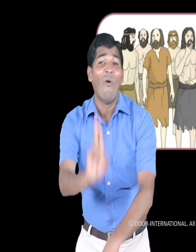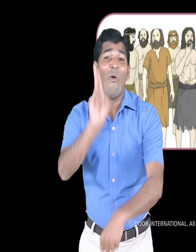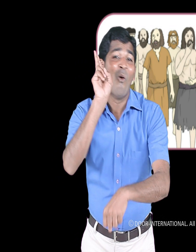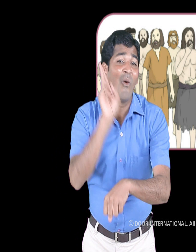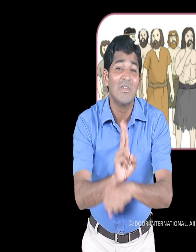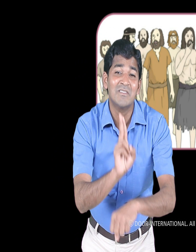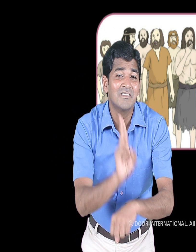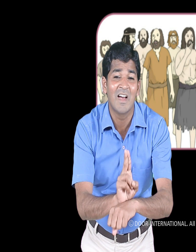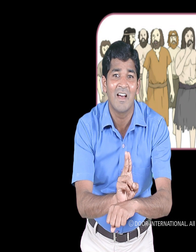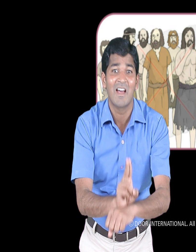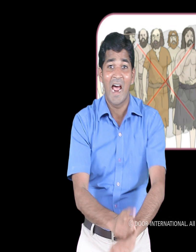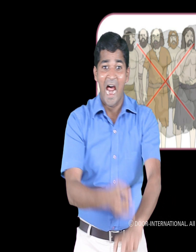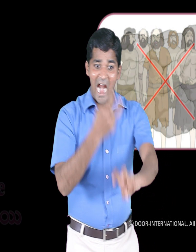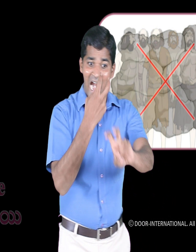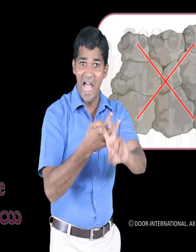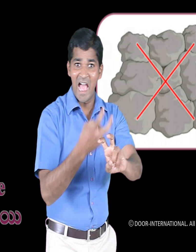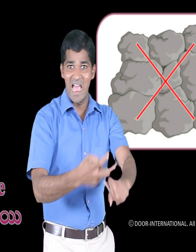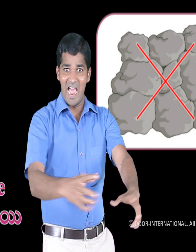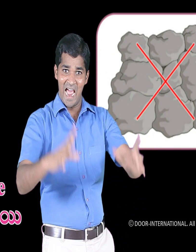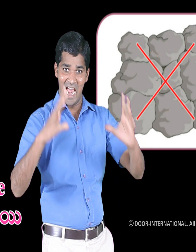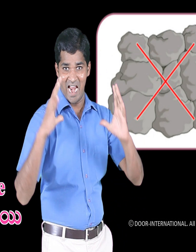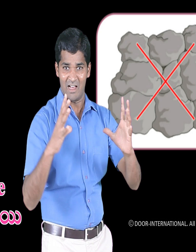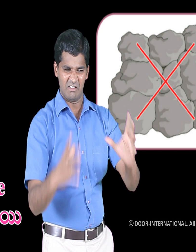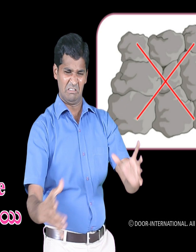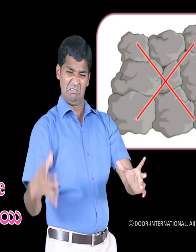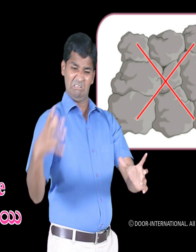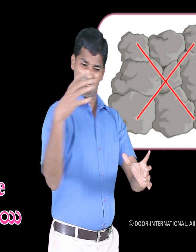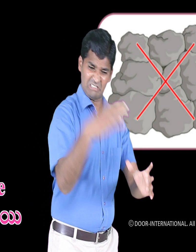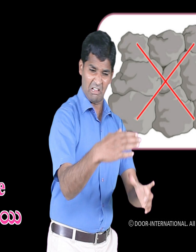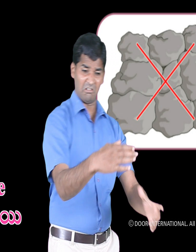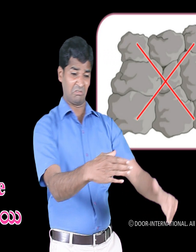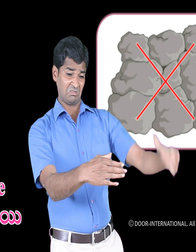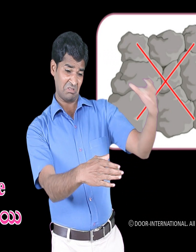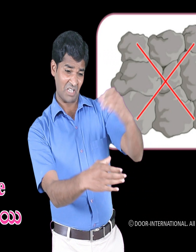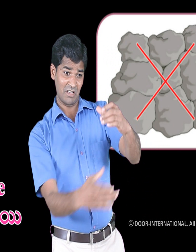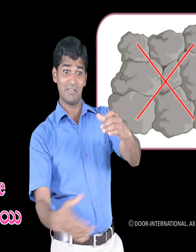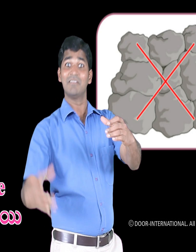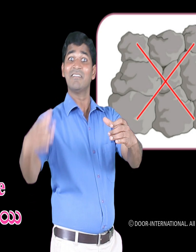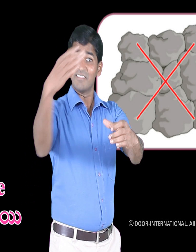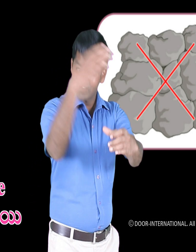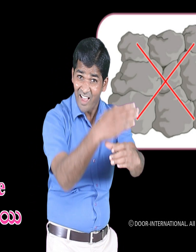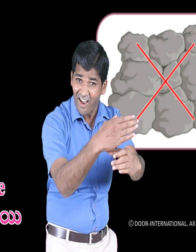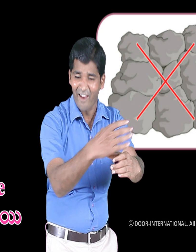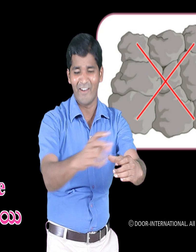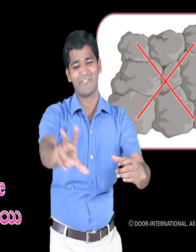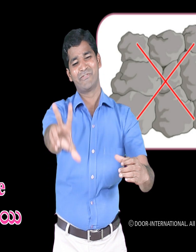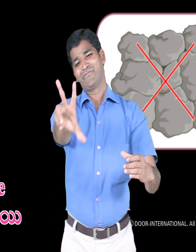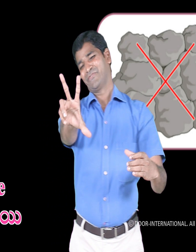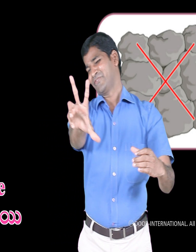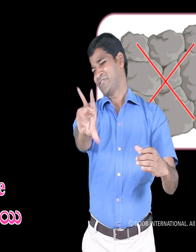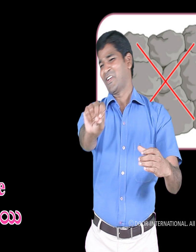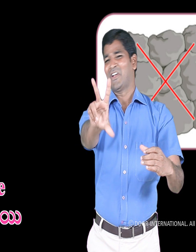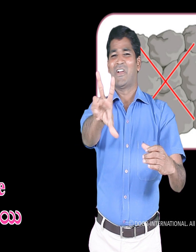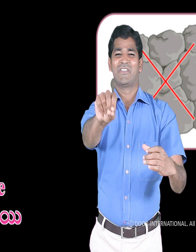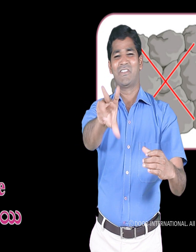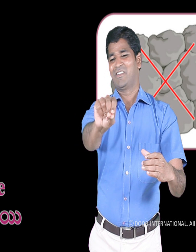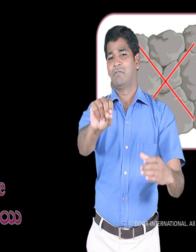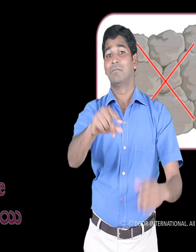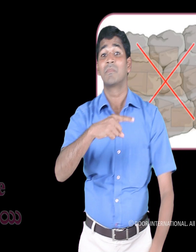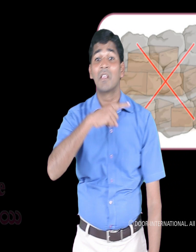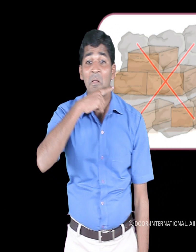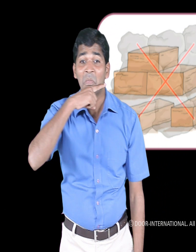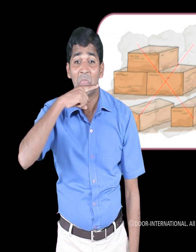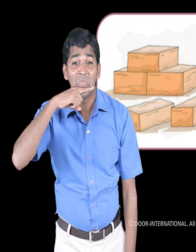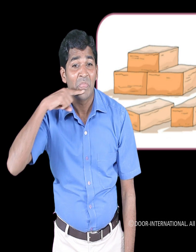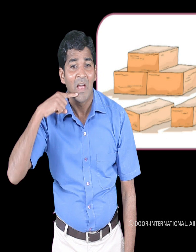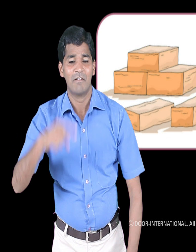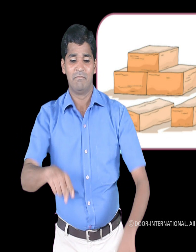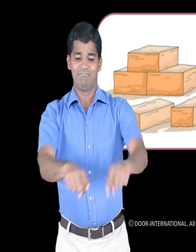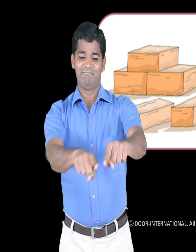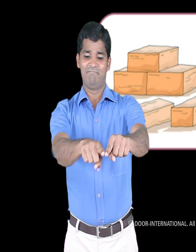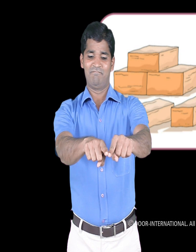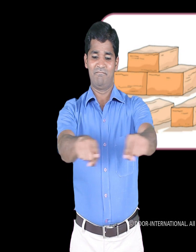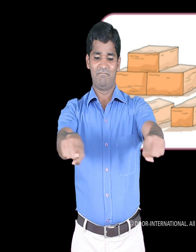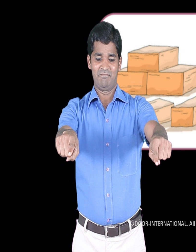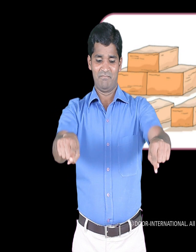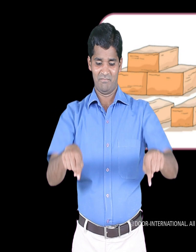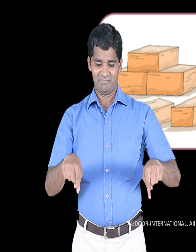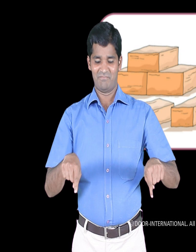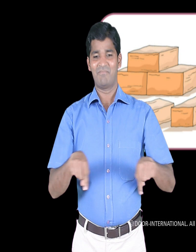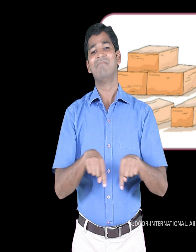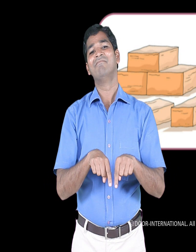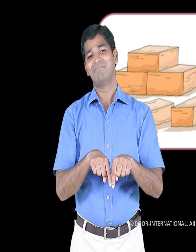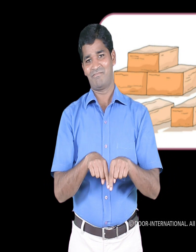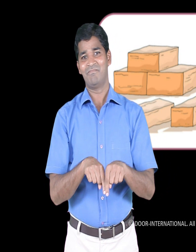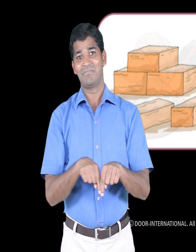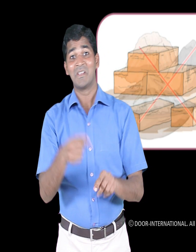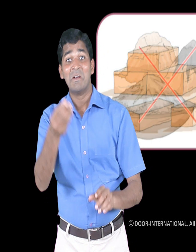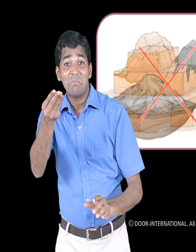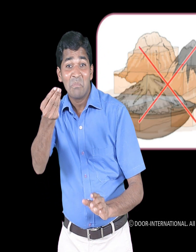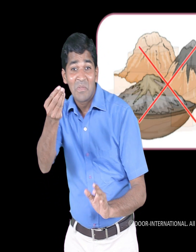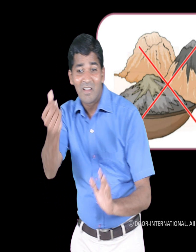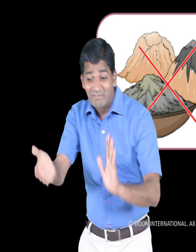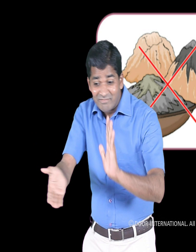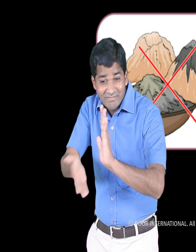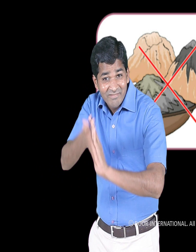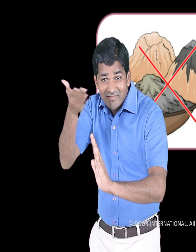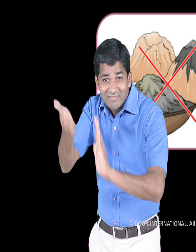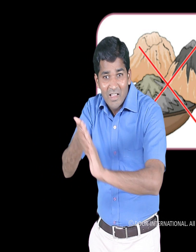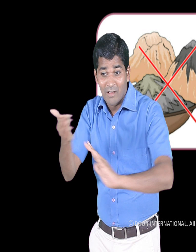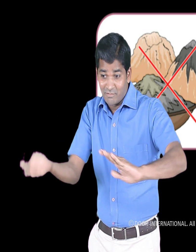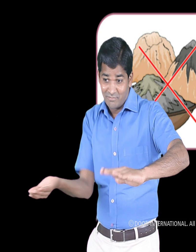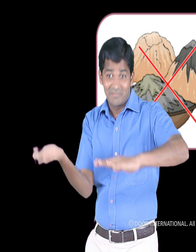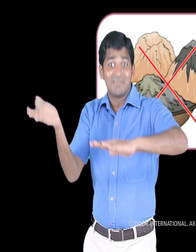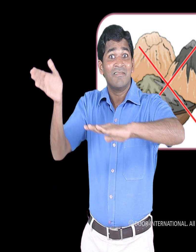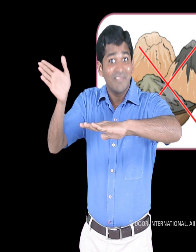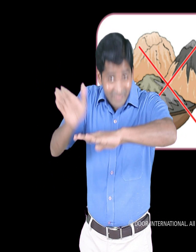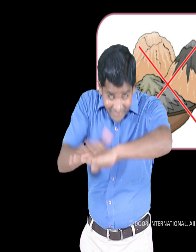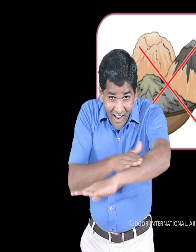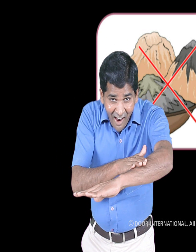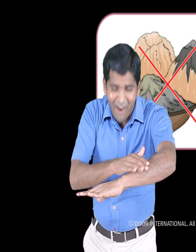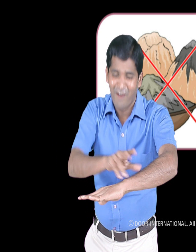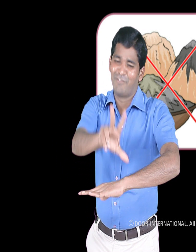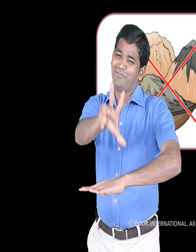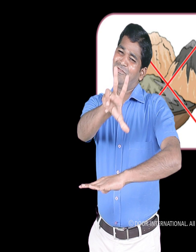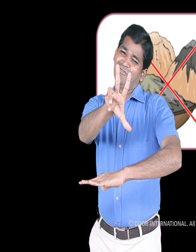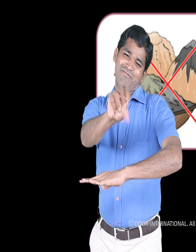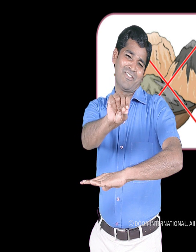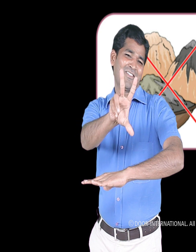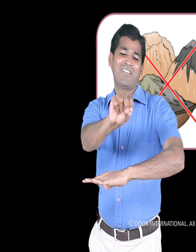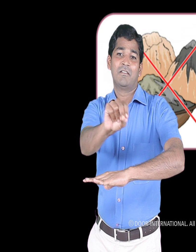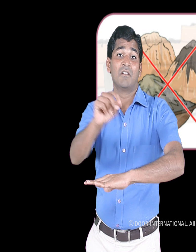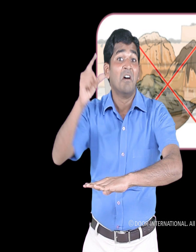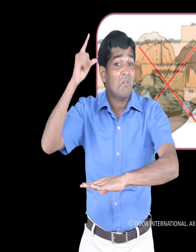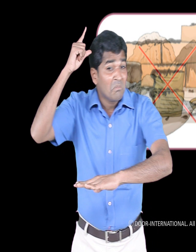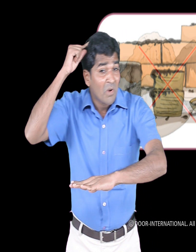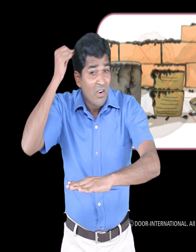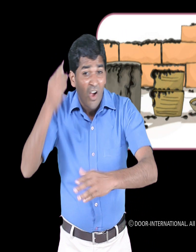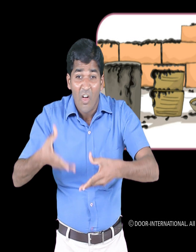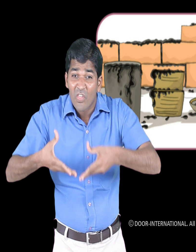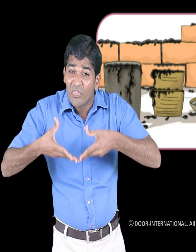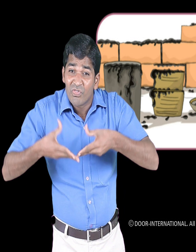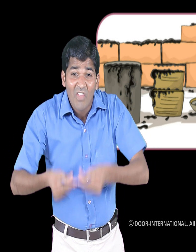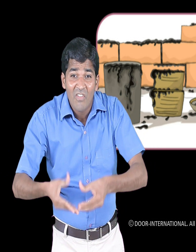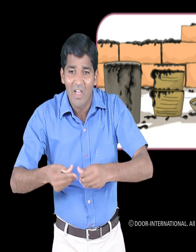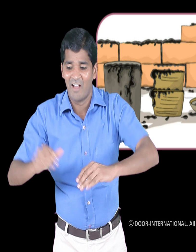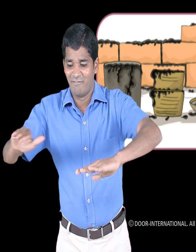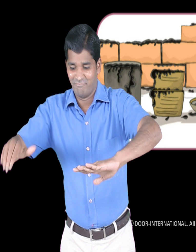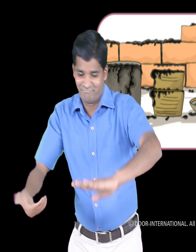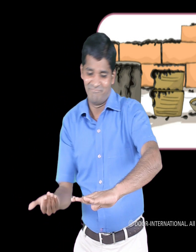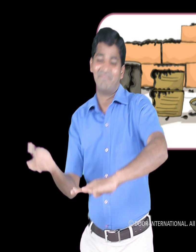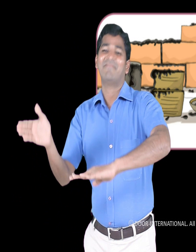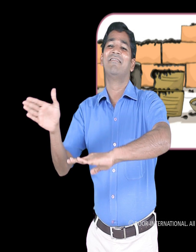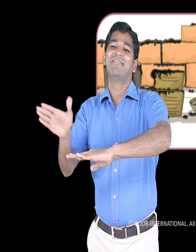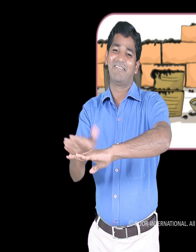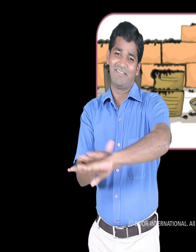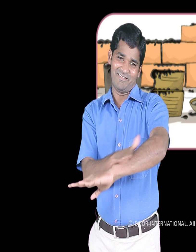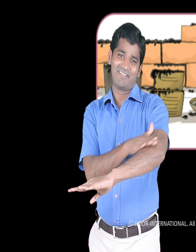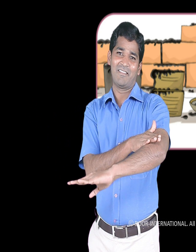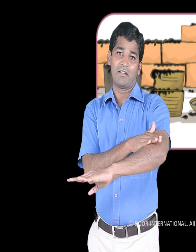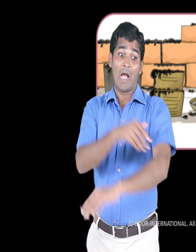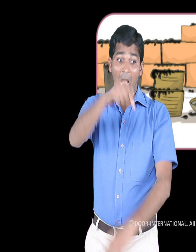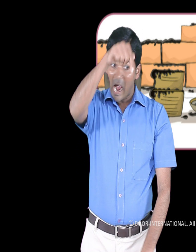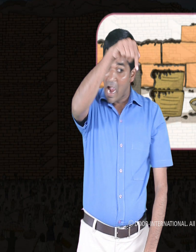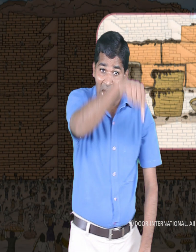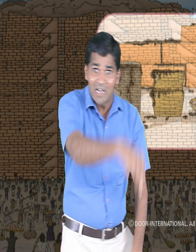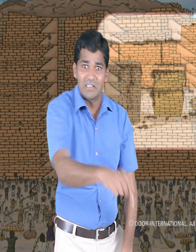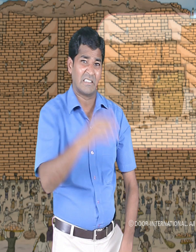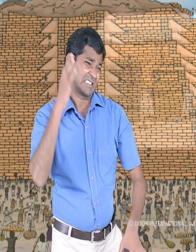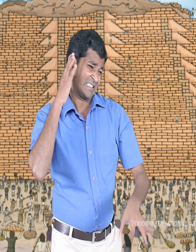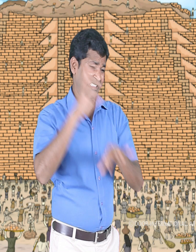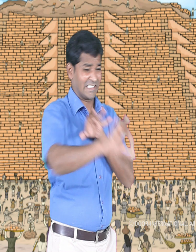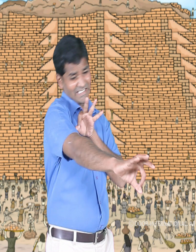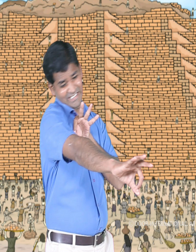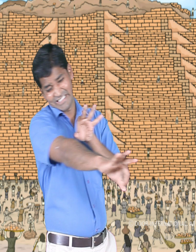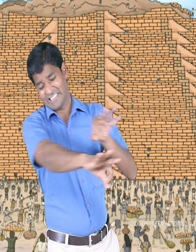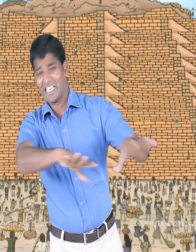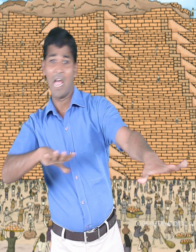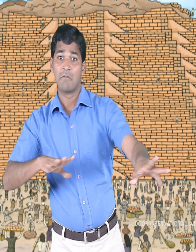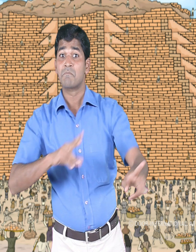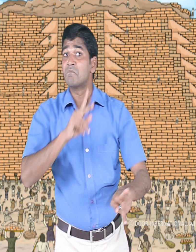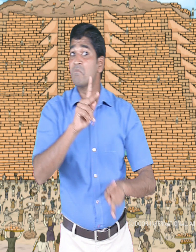So they used brick instead of stone, and tar instead of mortar.